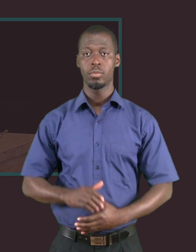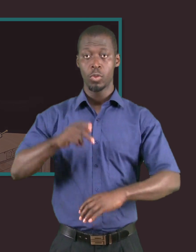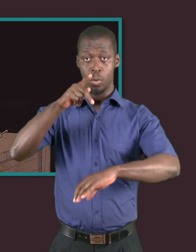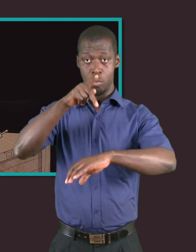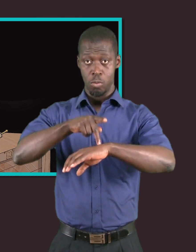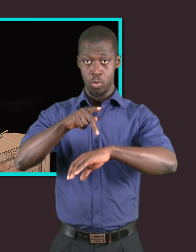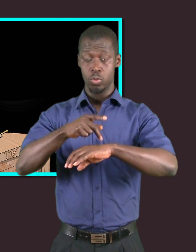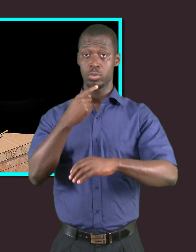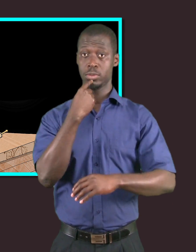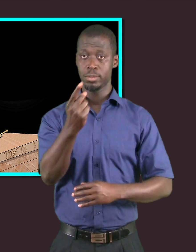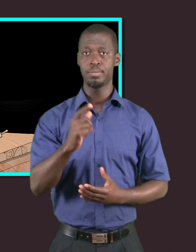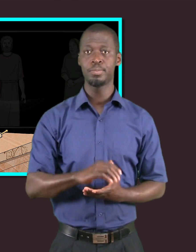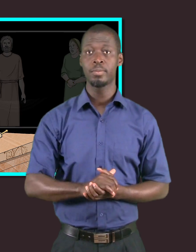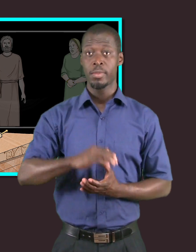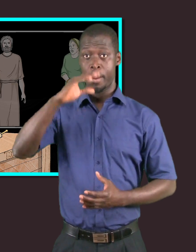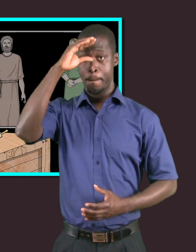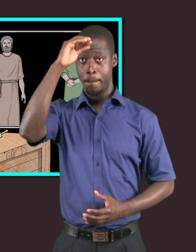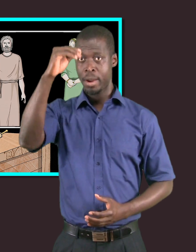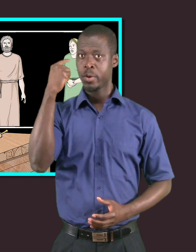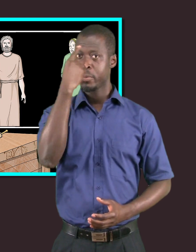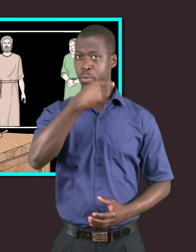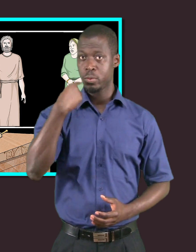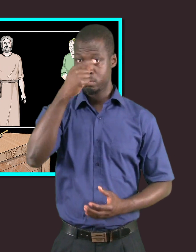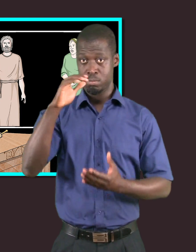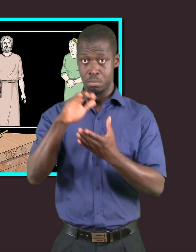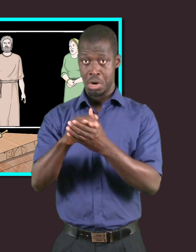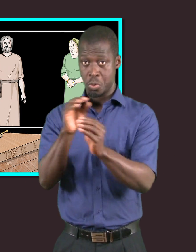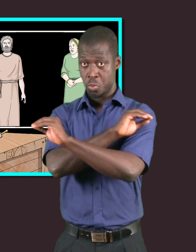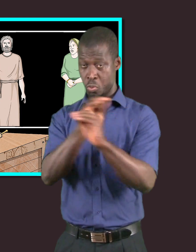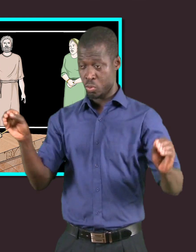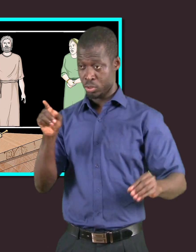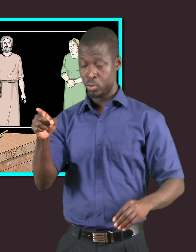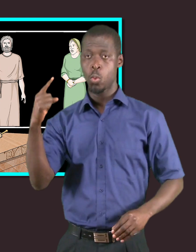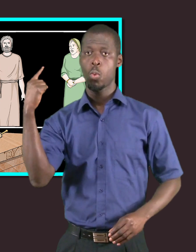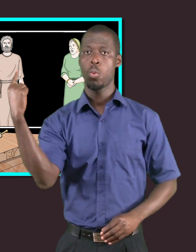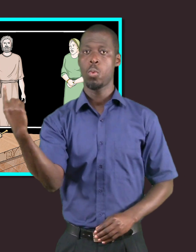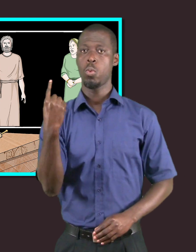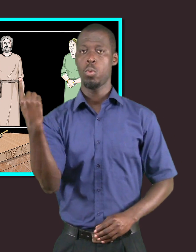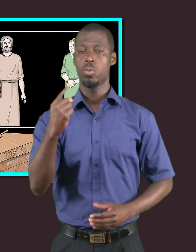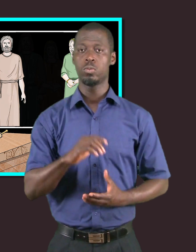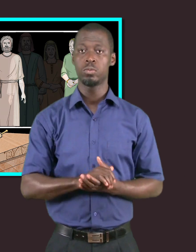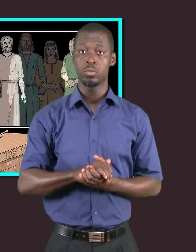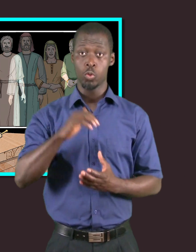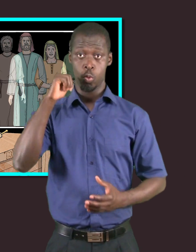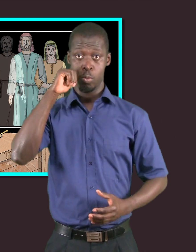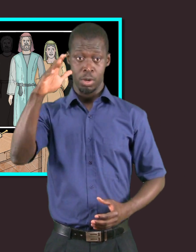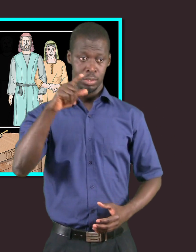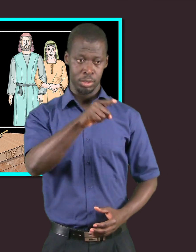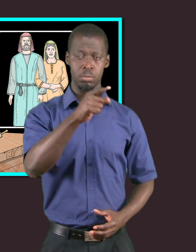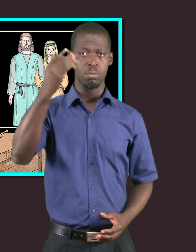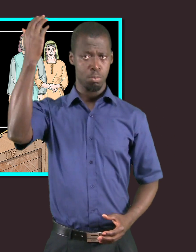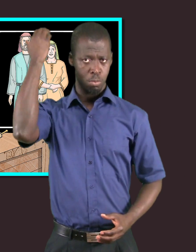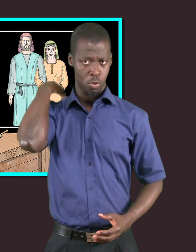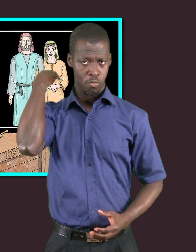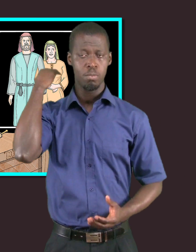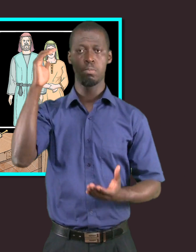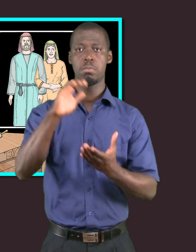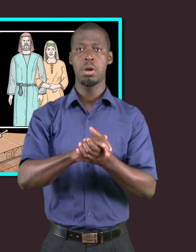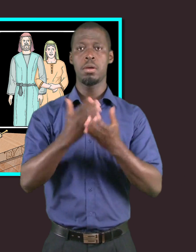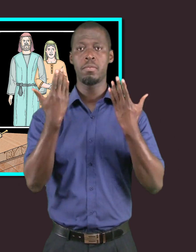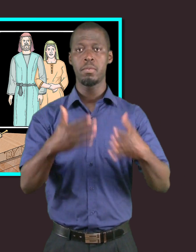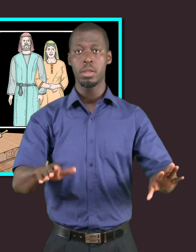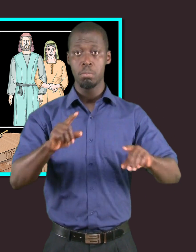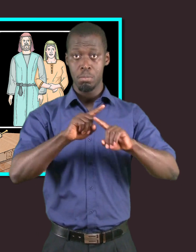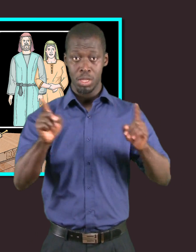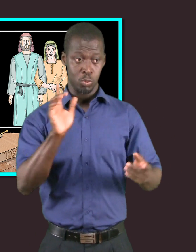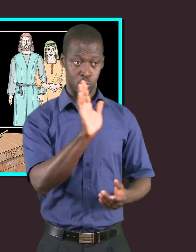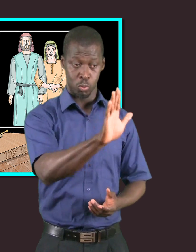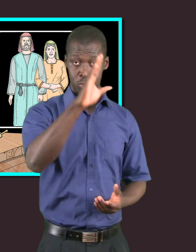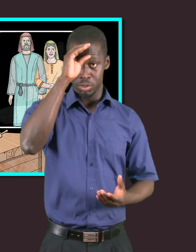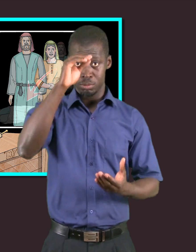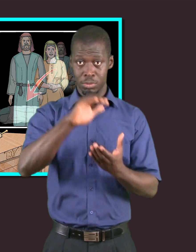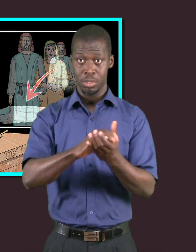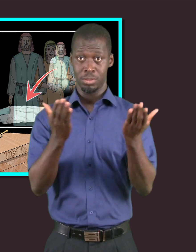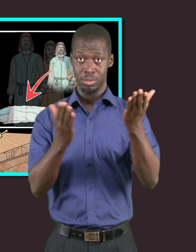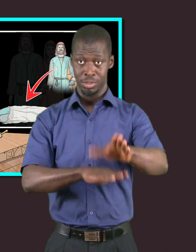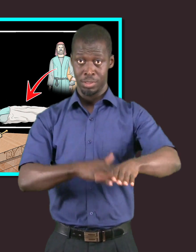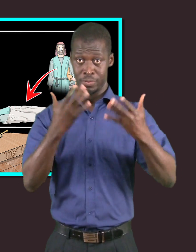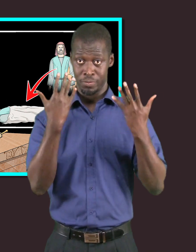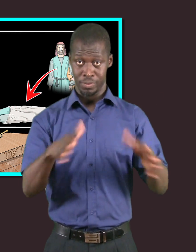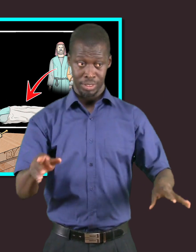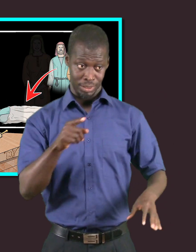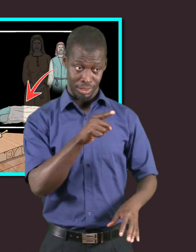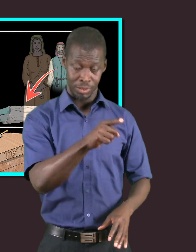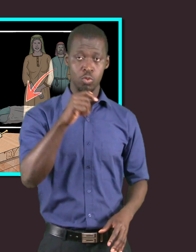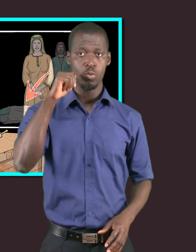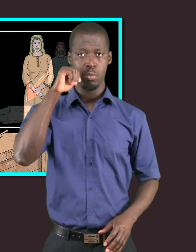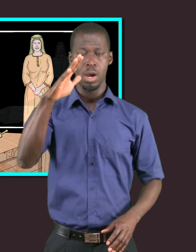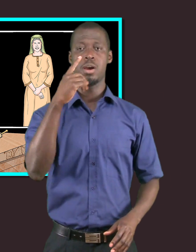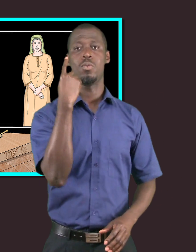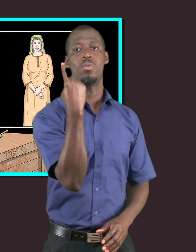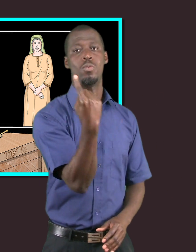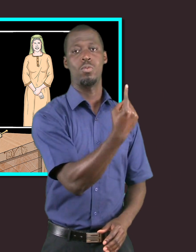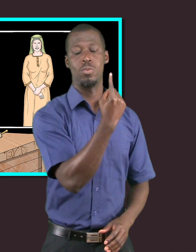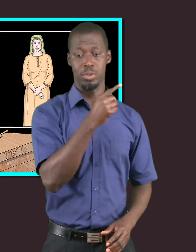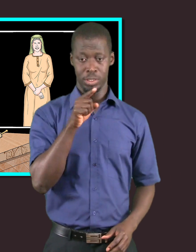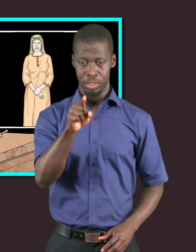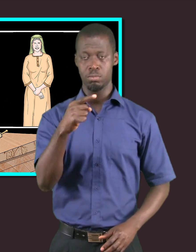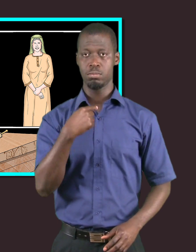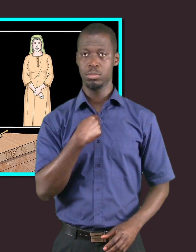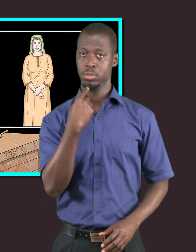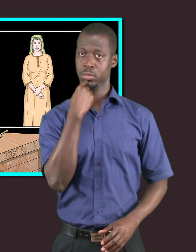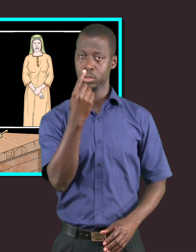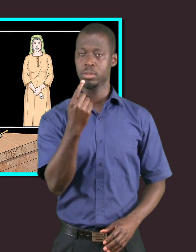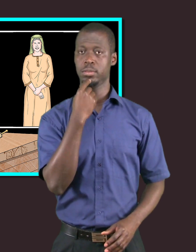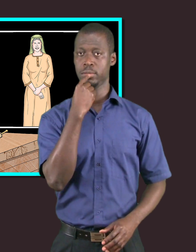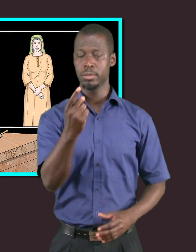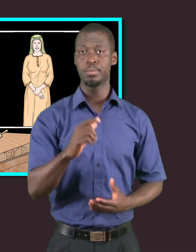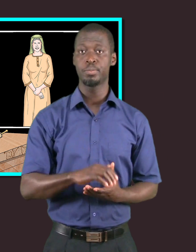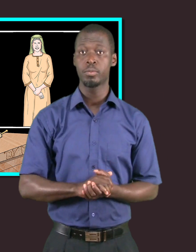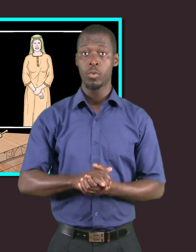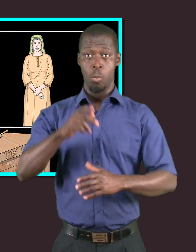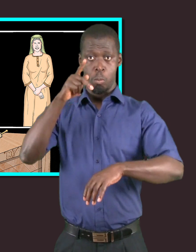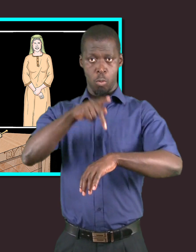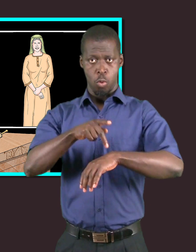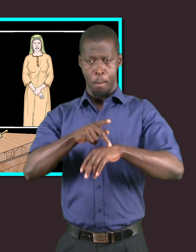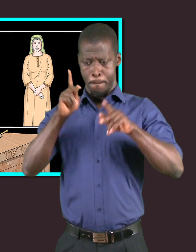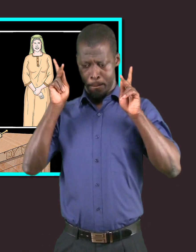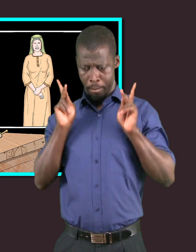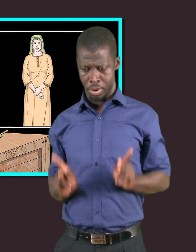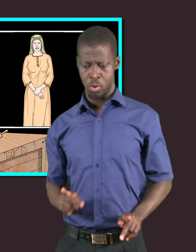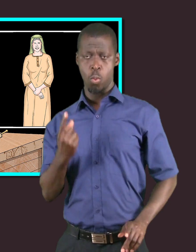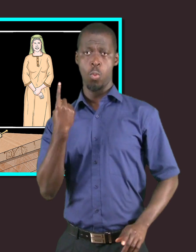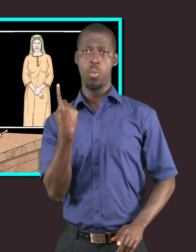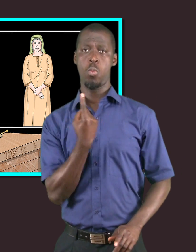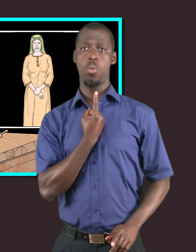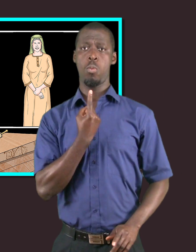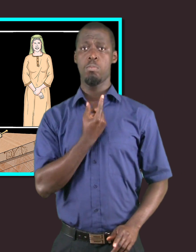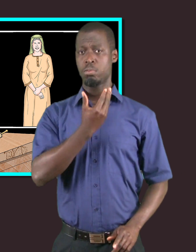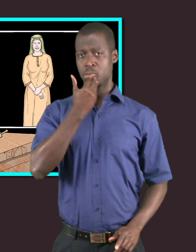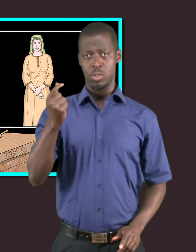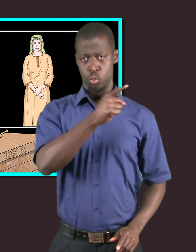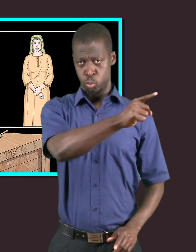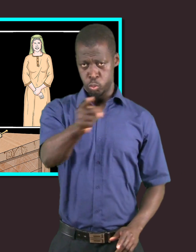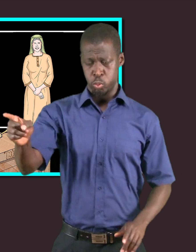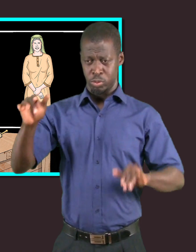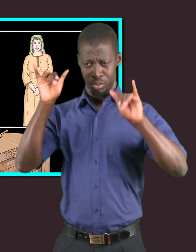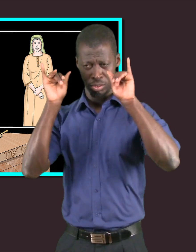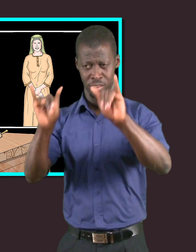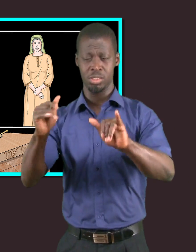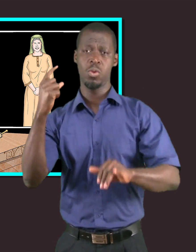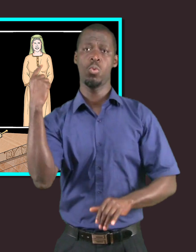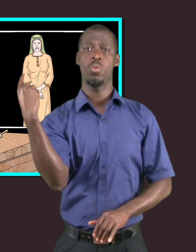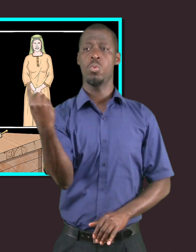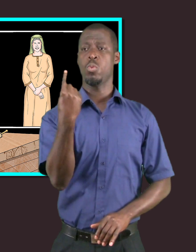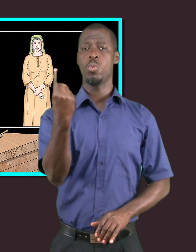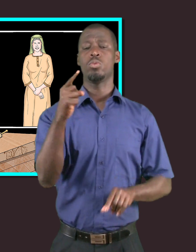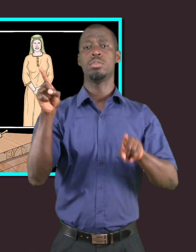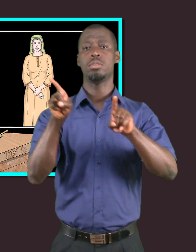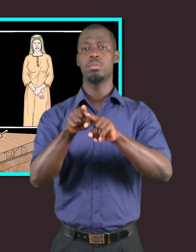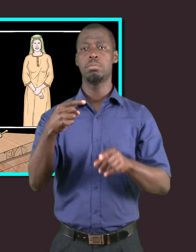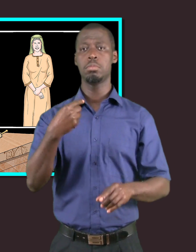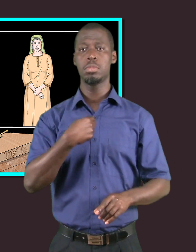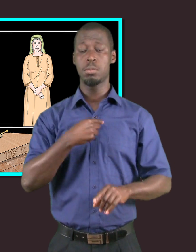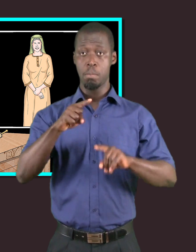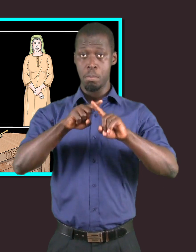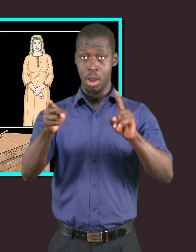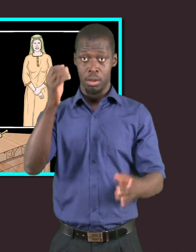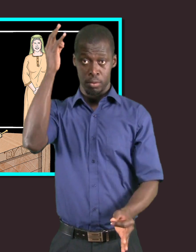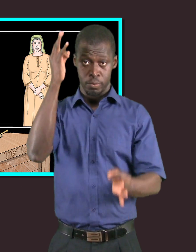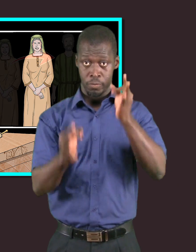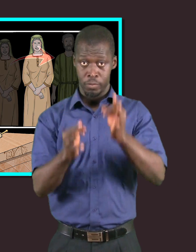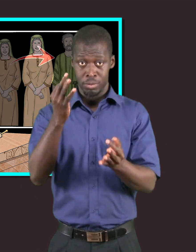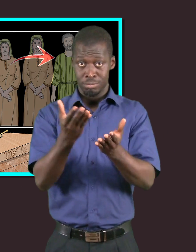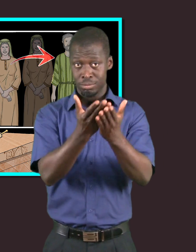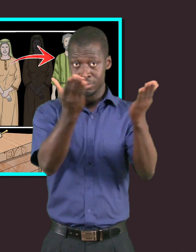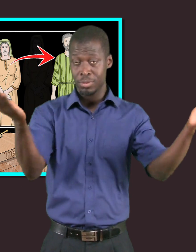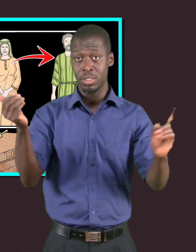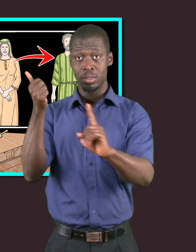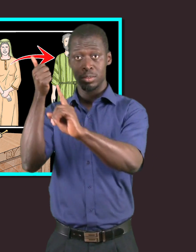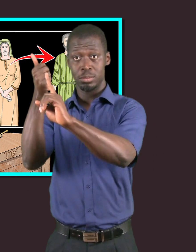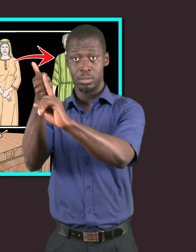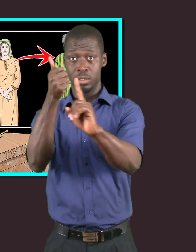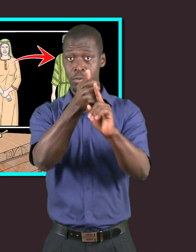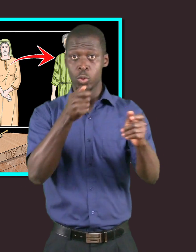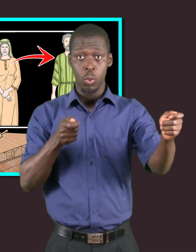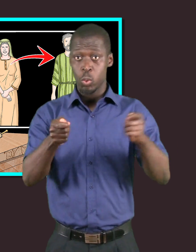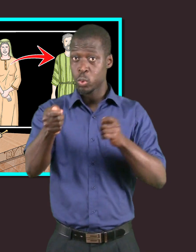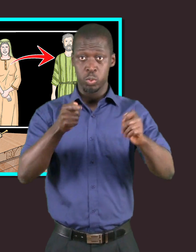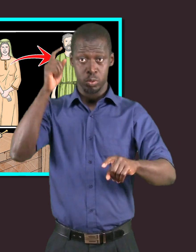Now to the unmarried and widows I say this: It is good for them to remain unmarried, as I am.